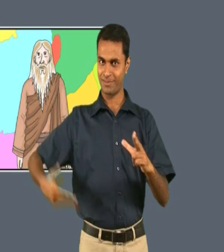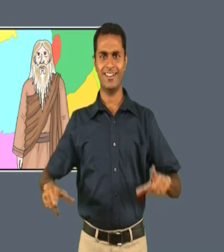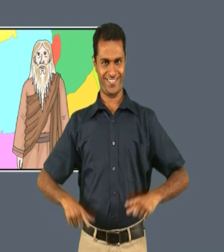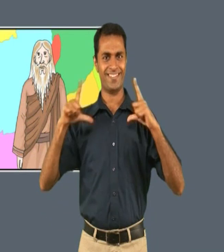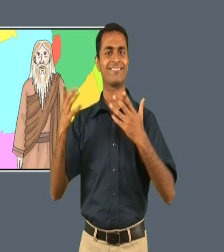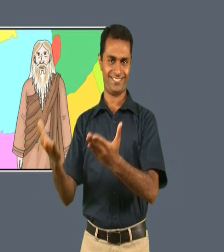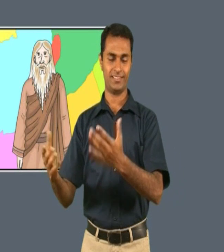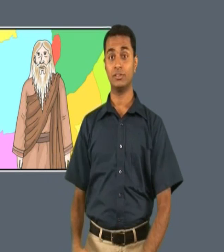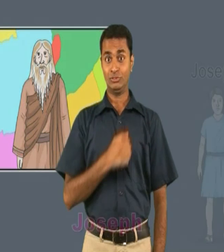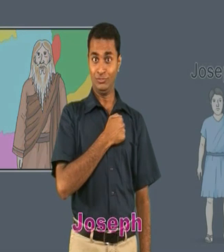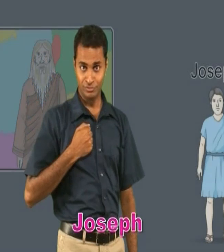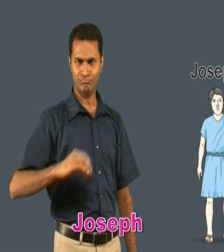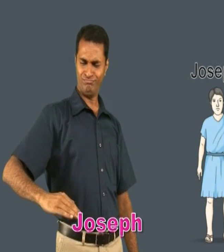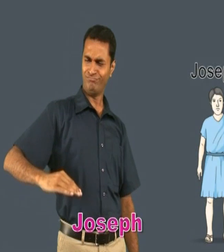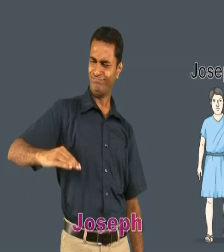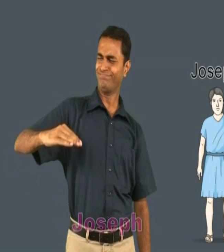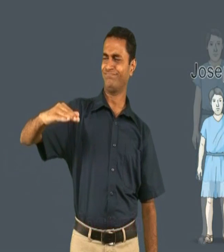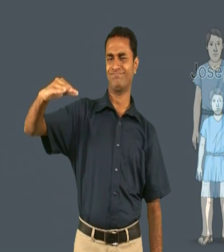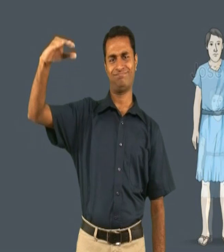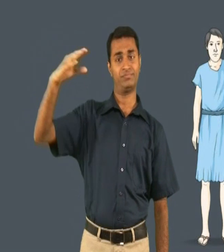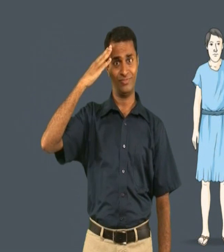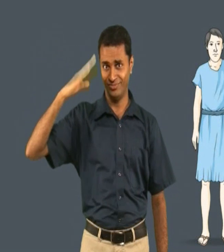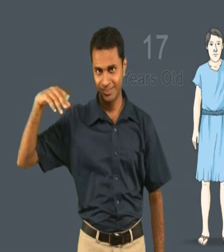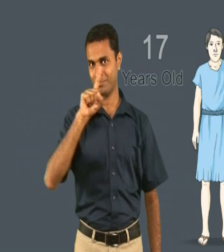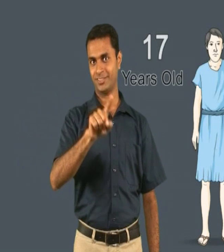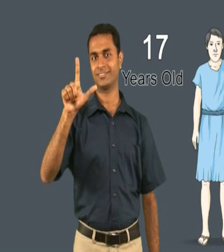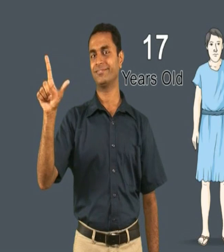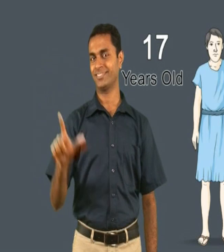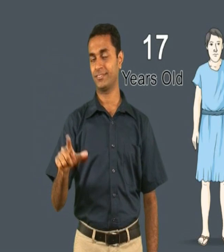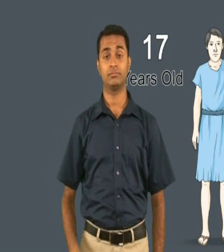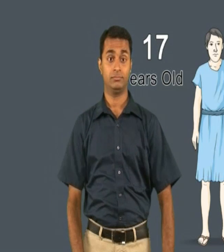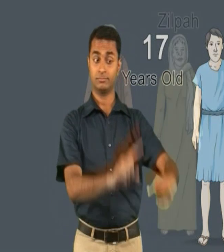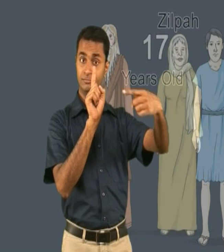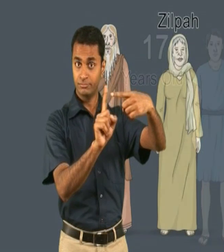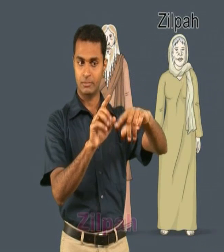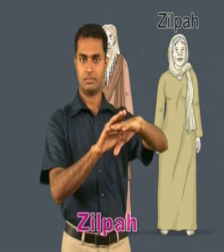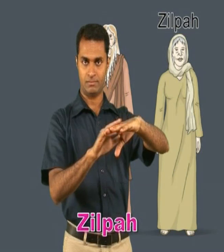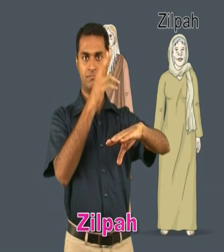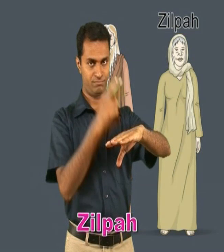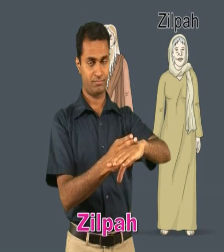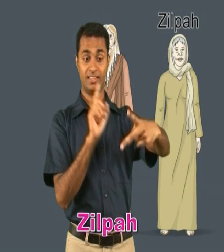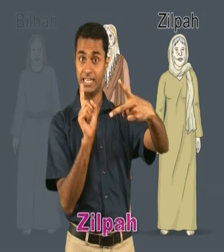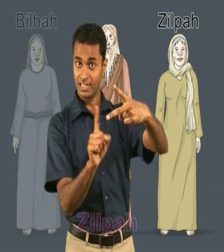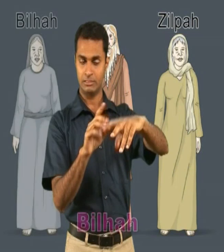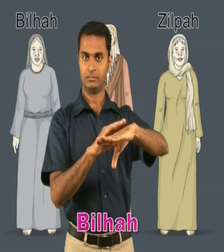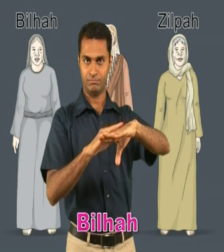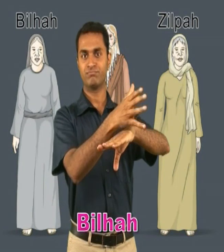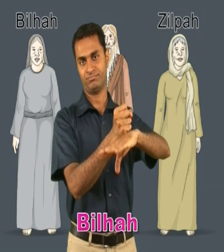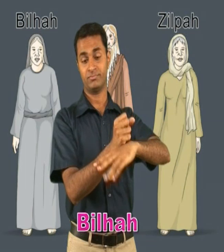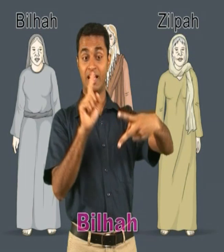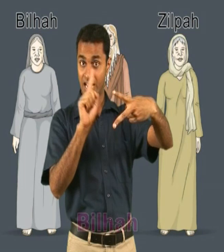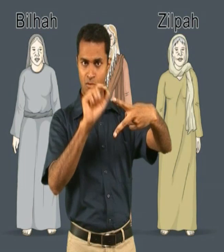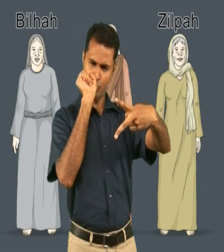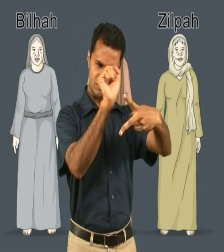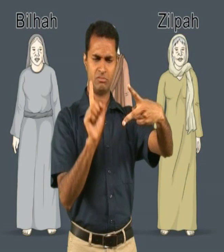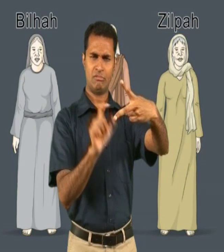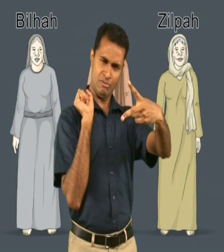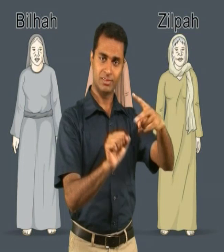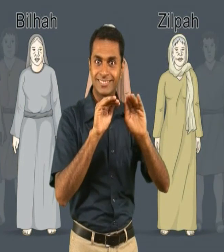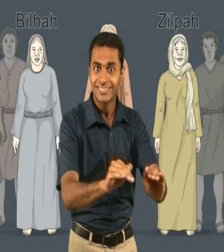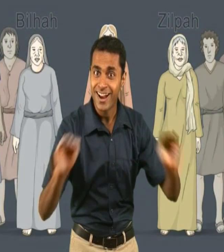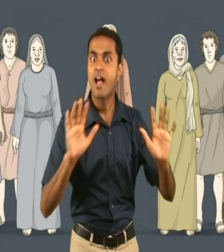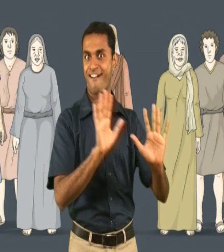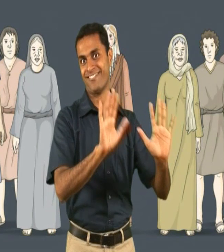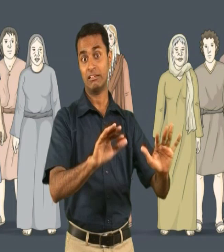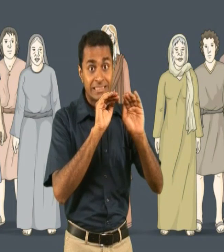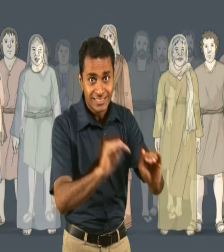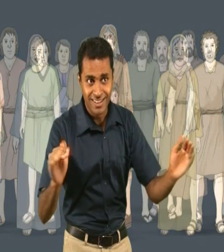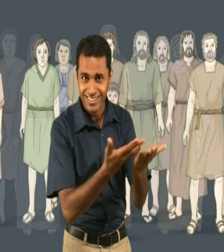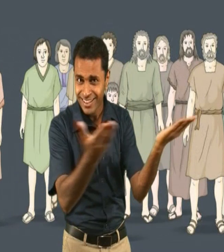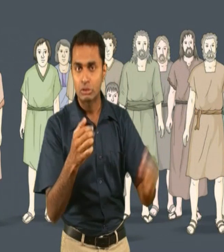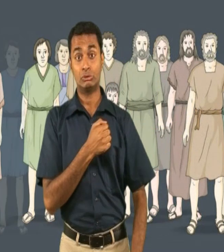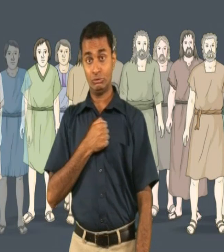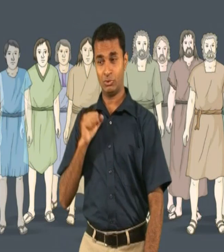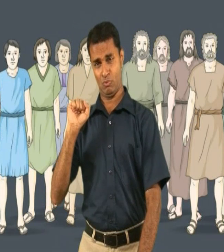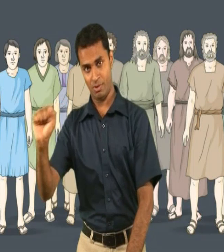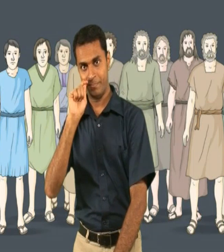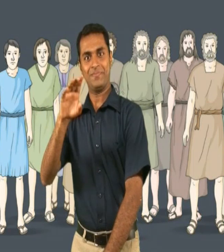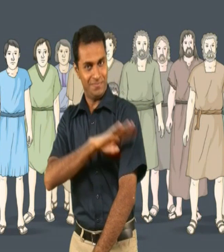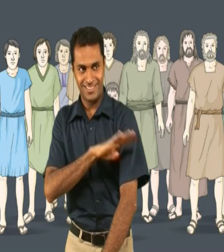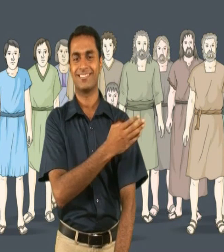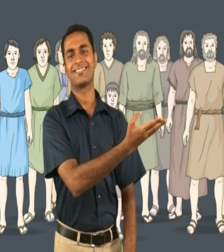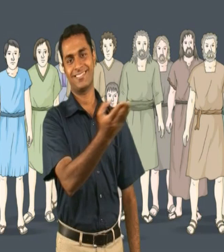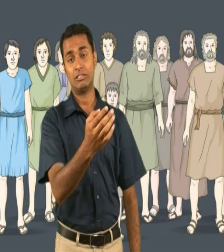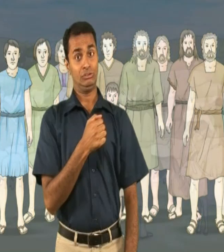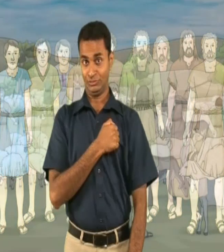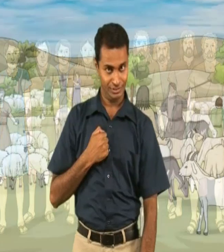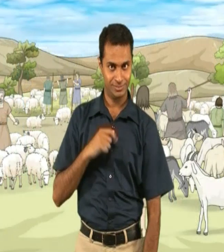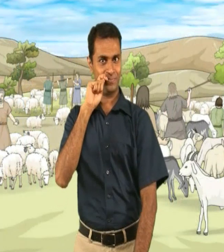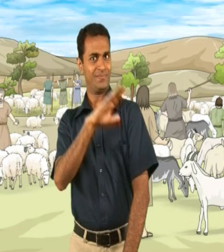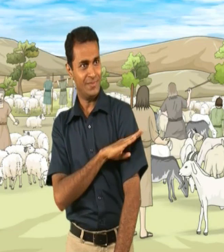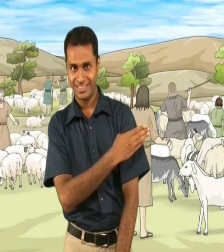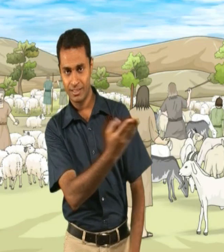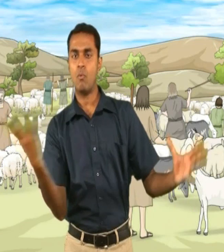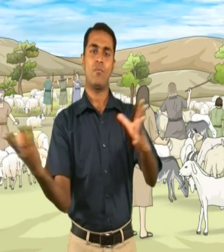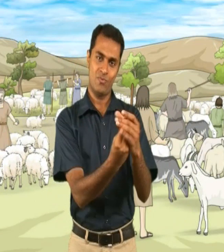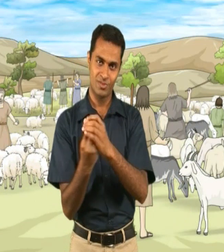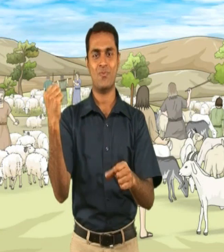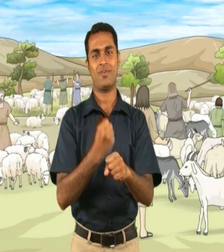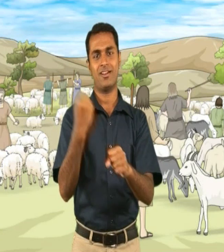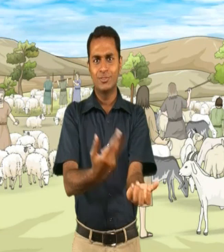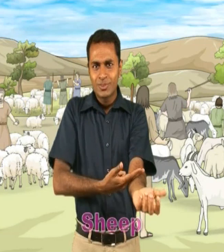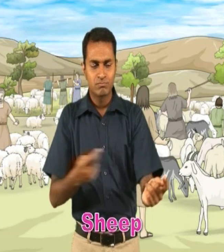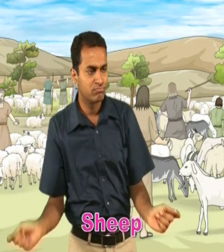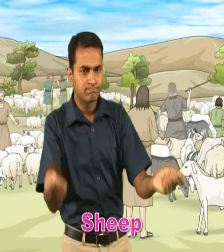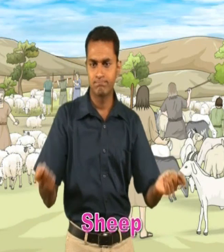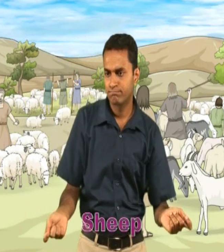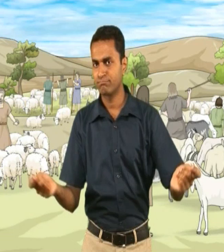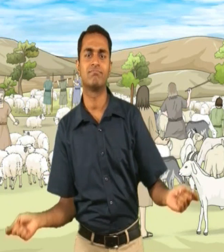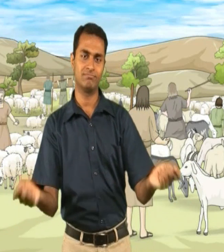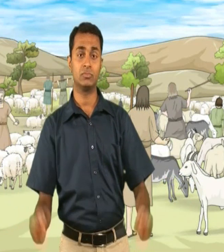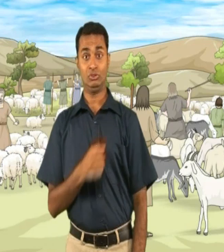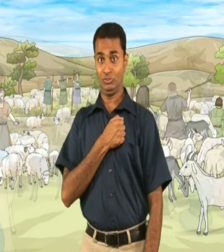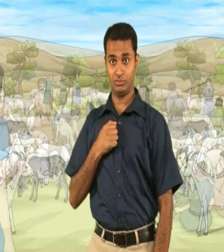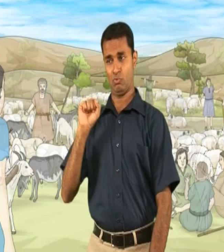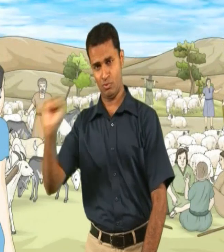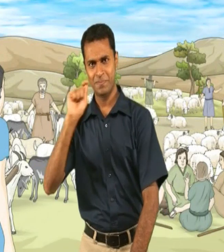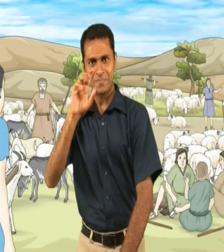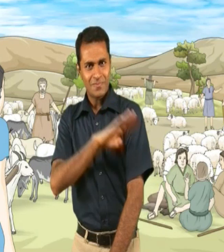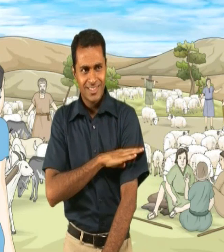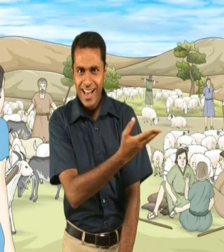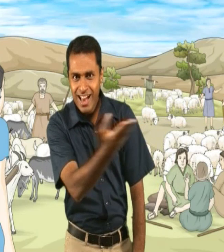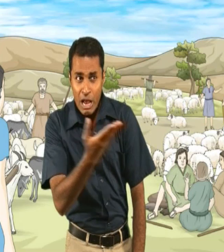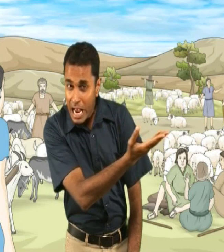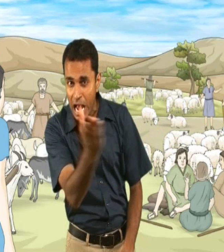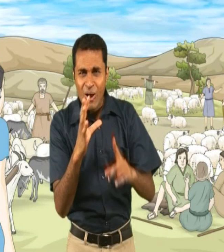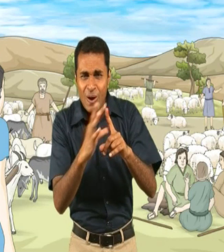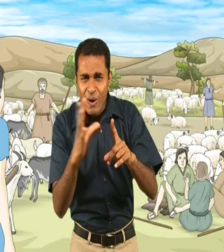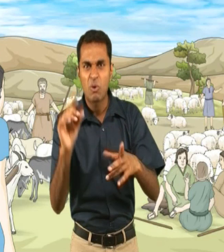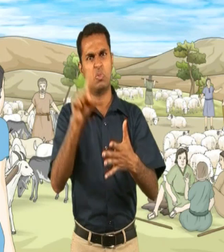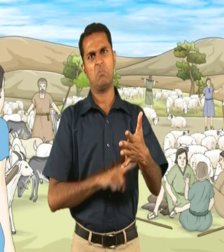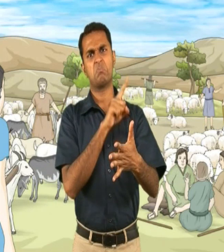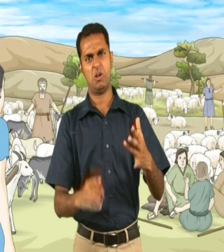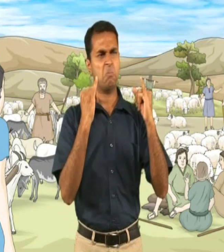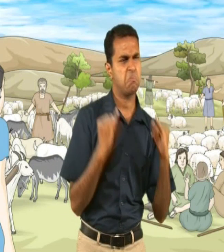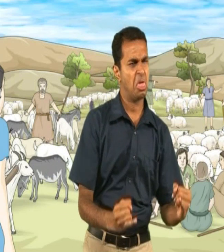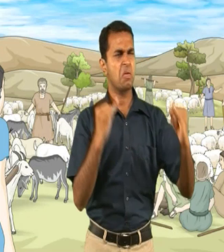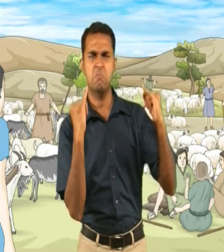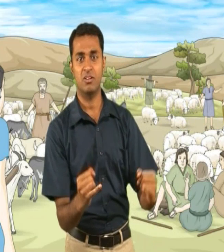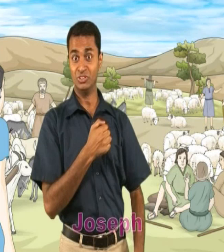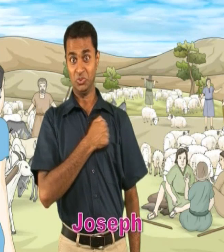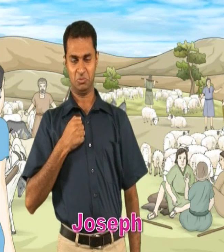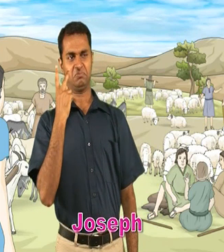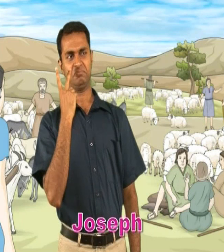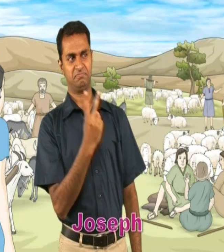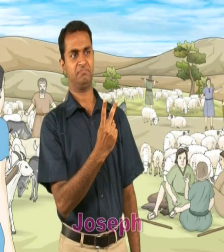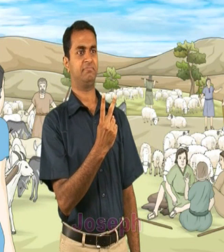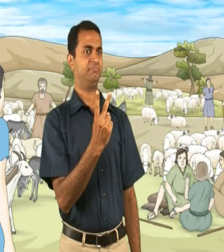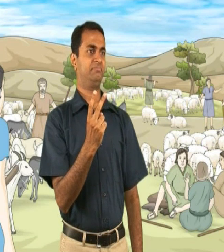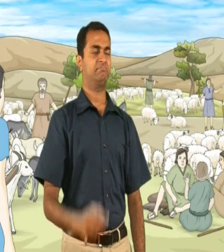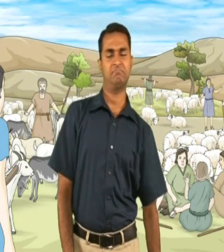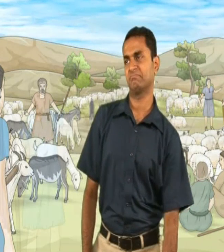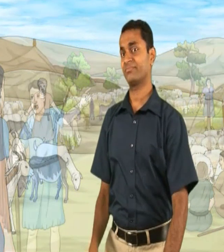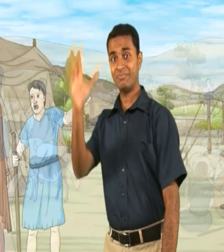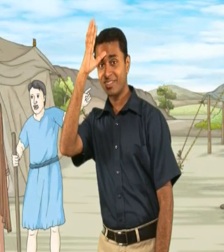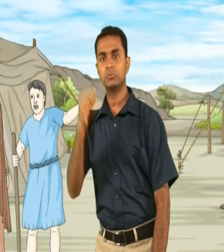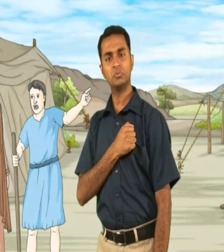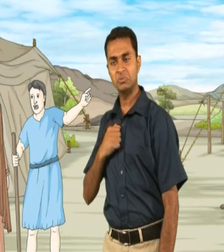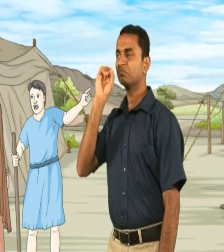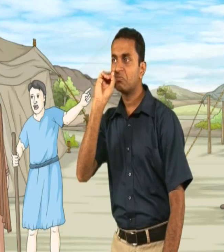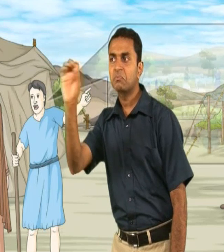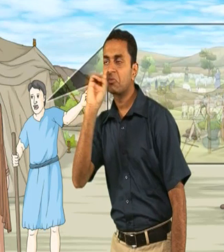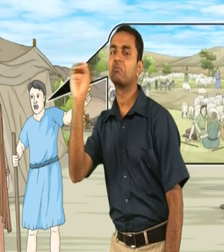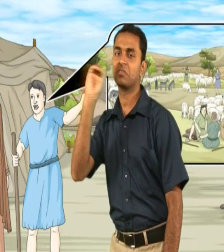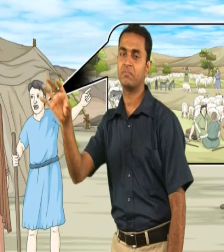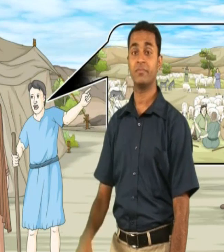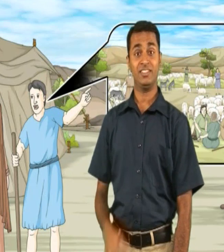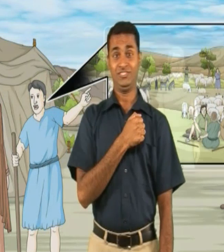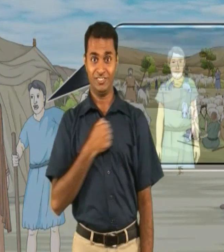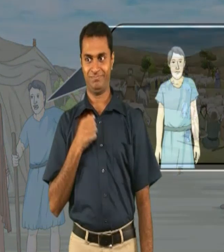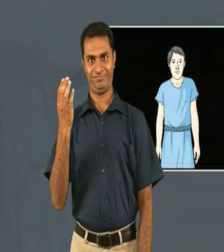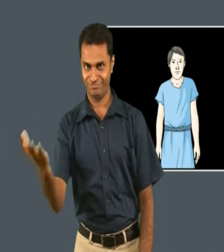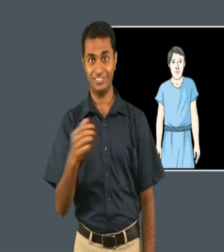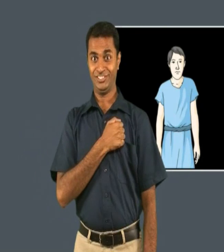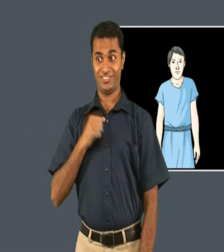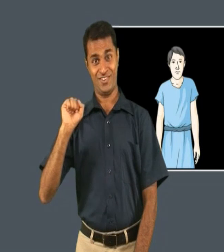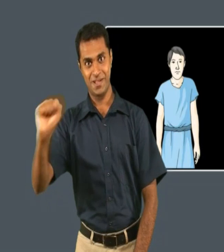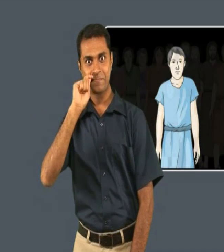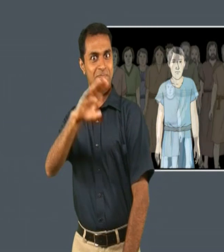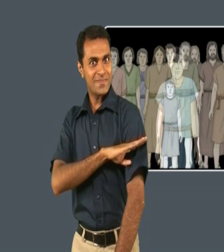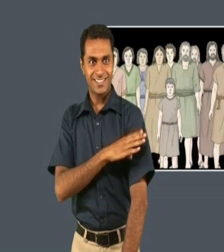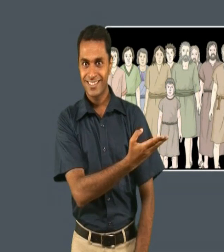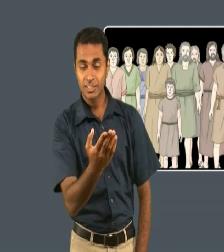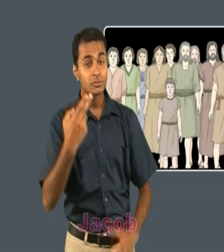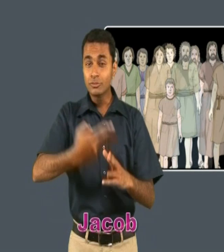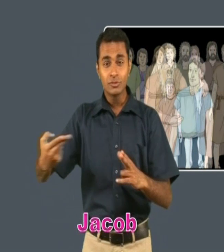When Joseph was seventeen years old, he was tending the flock with his brothers, the sons of his father’s wives Bilhah and Zilpah, and he brought their father a bad report about them.